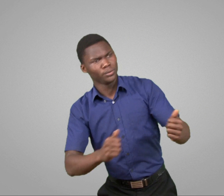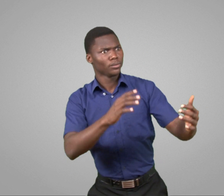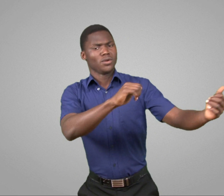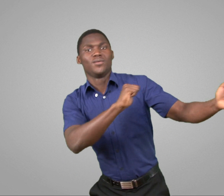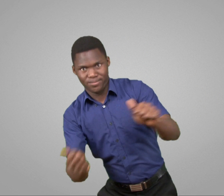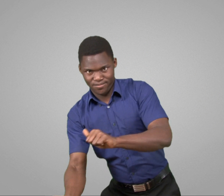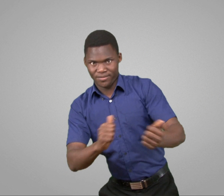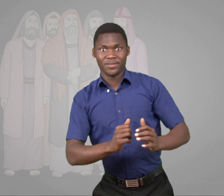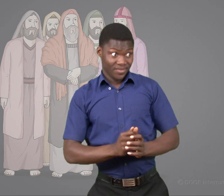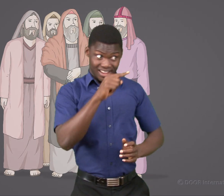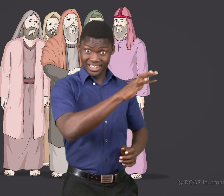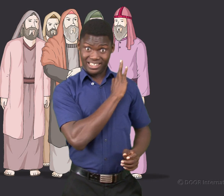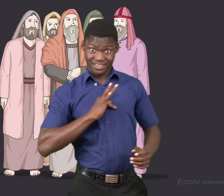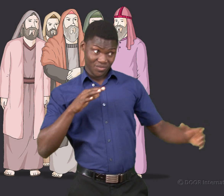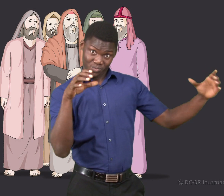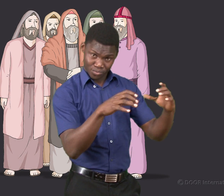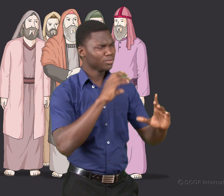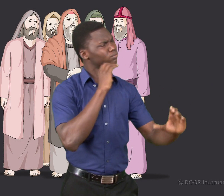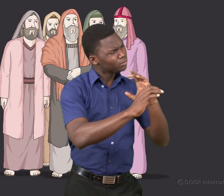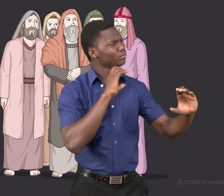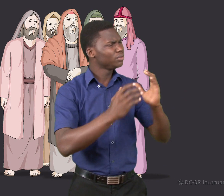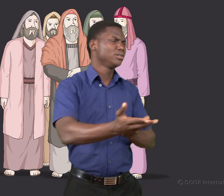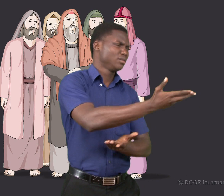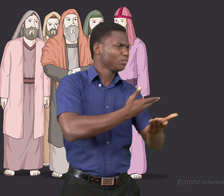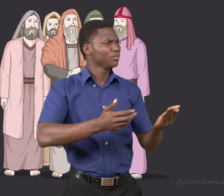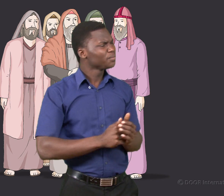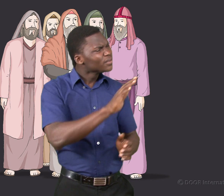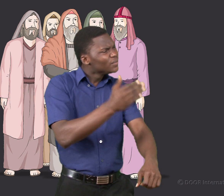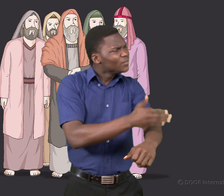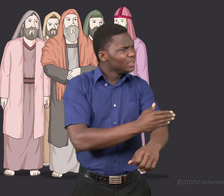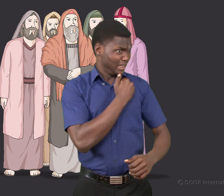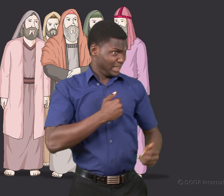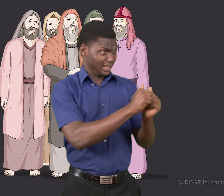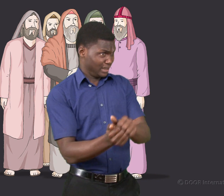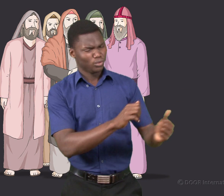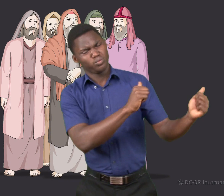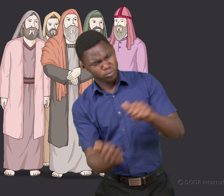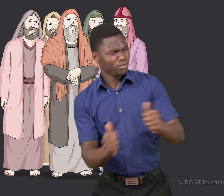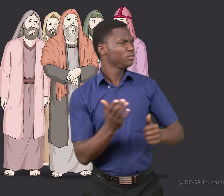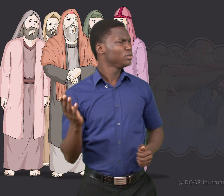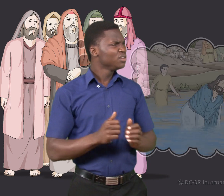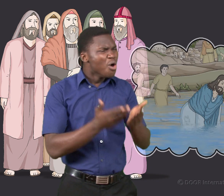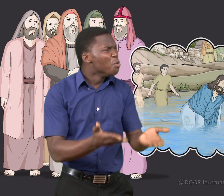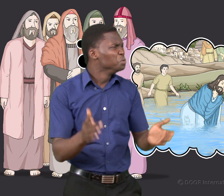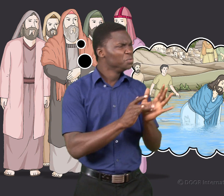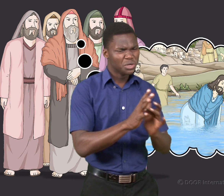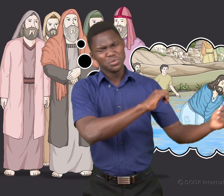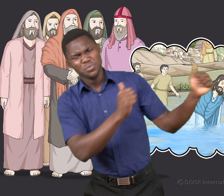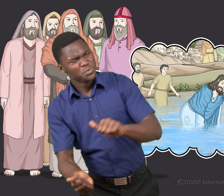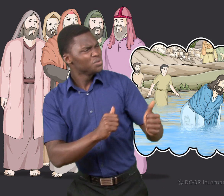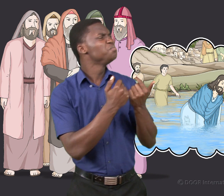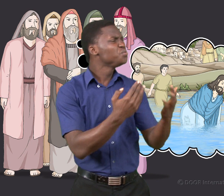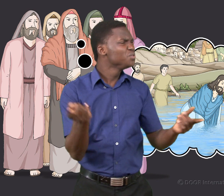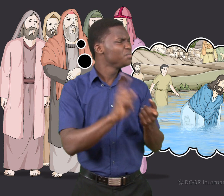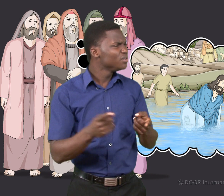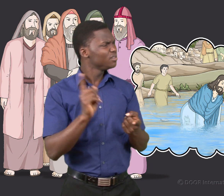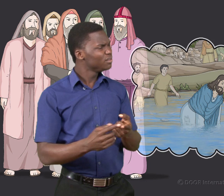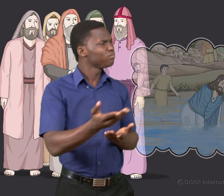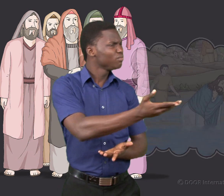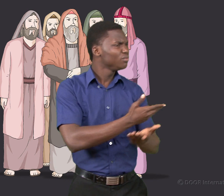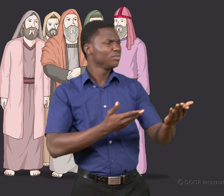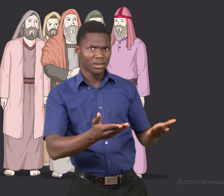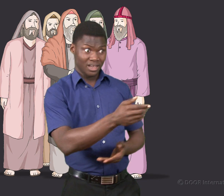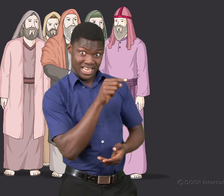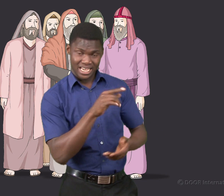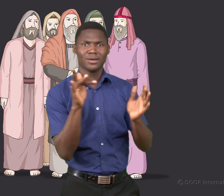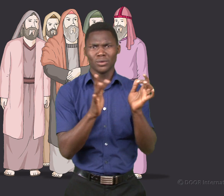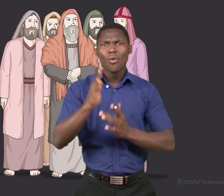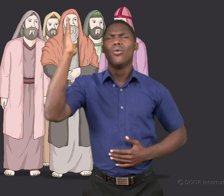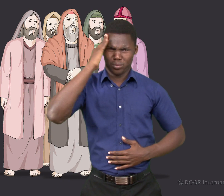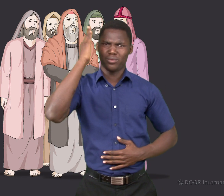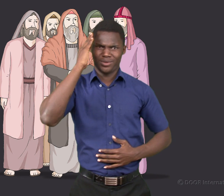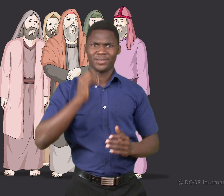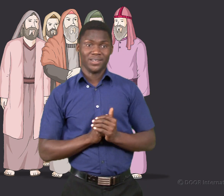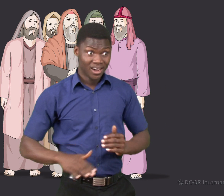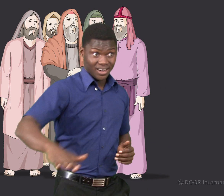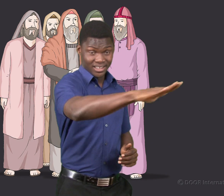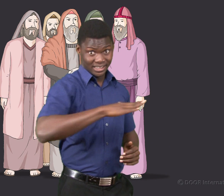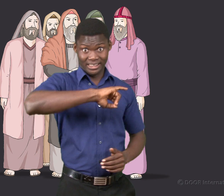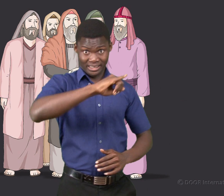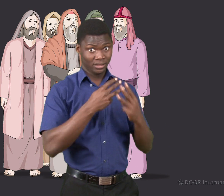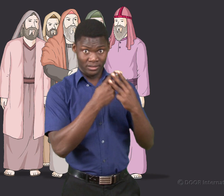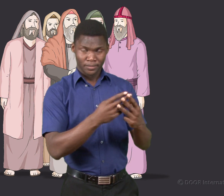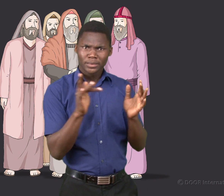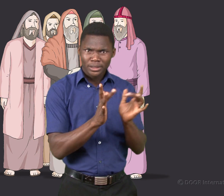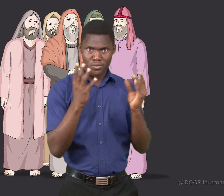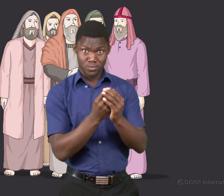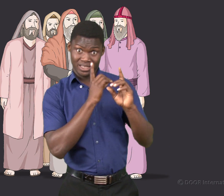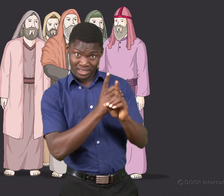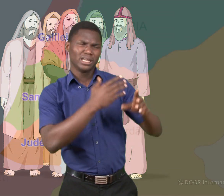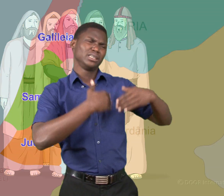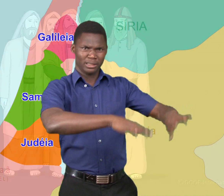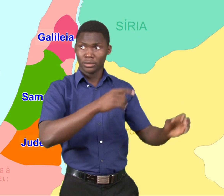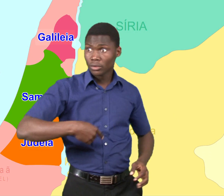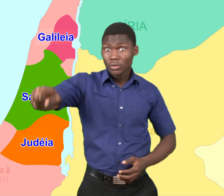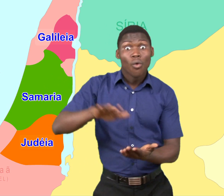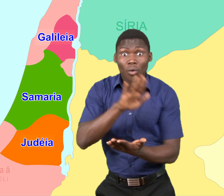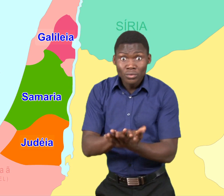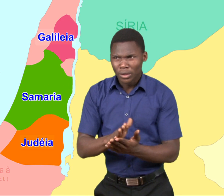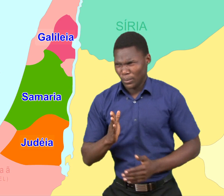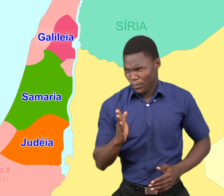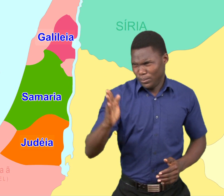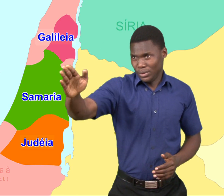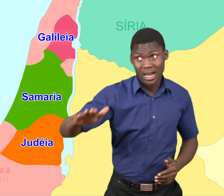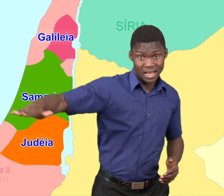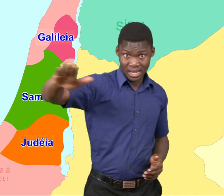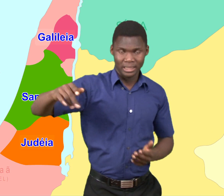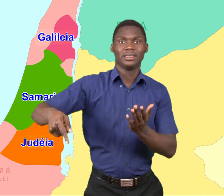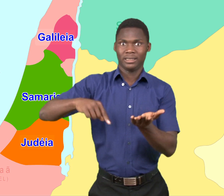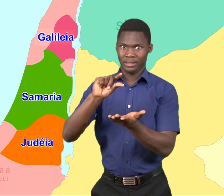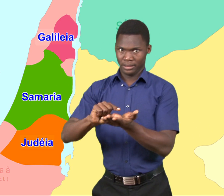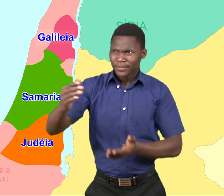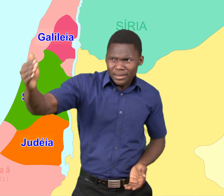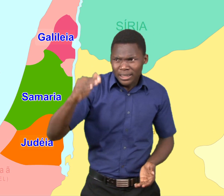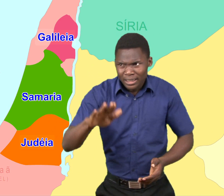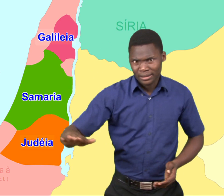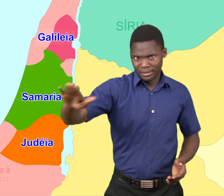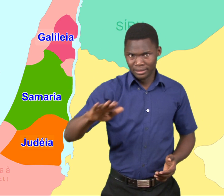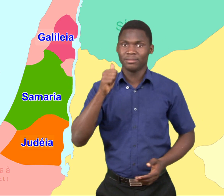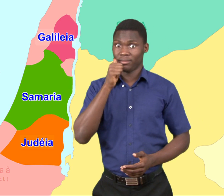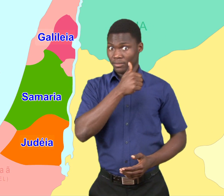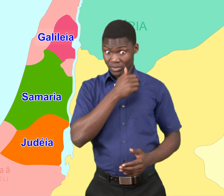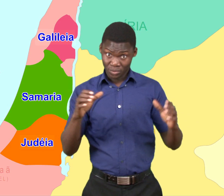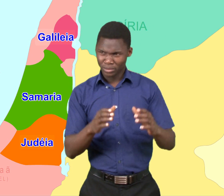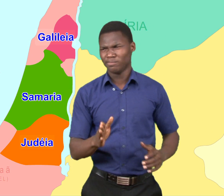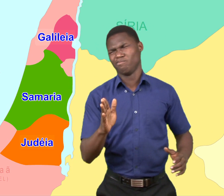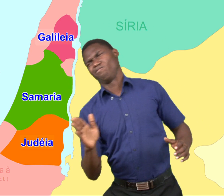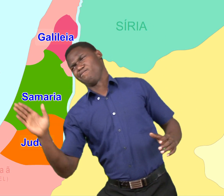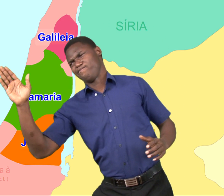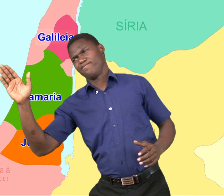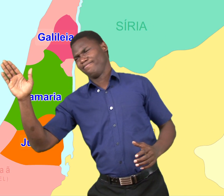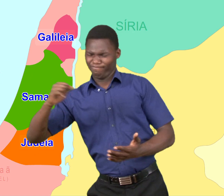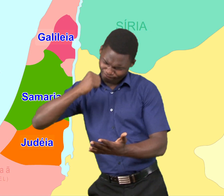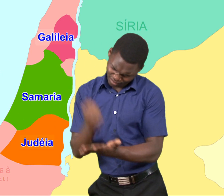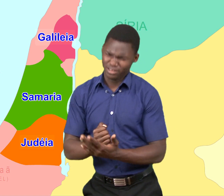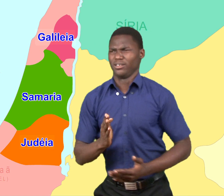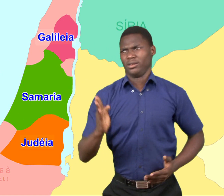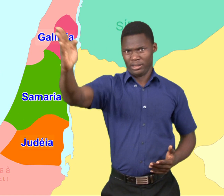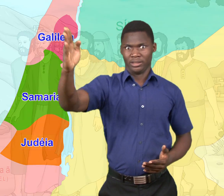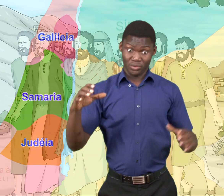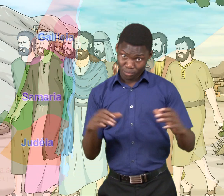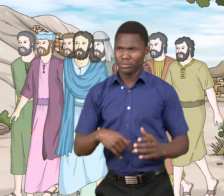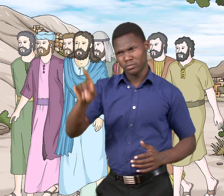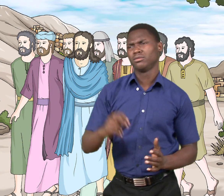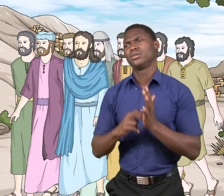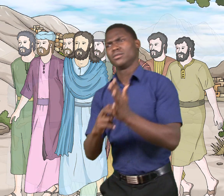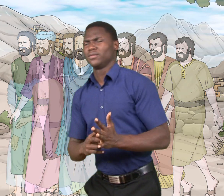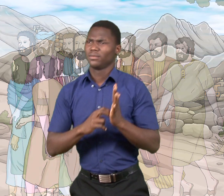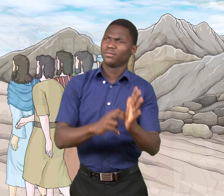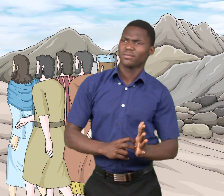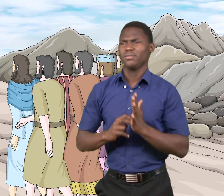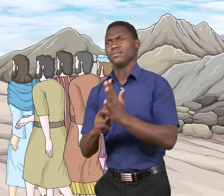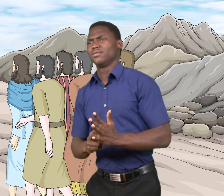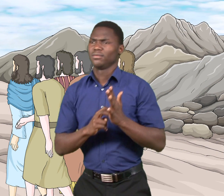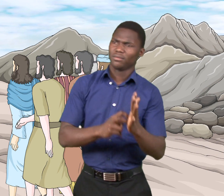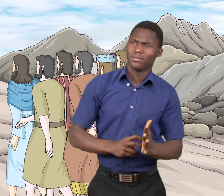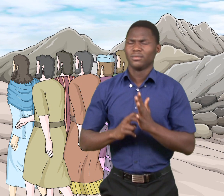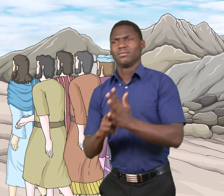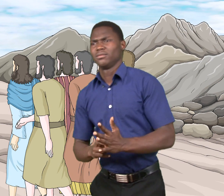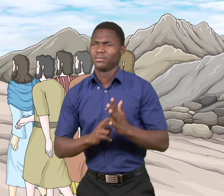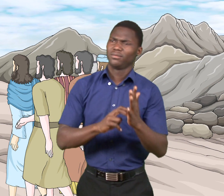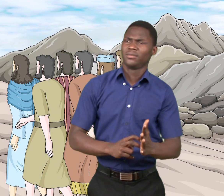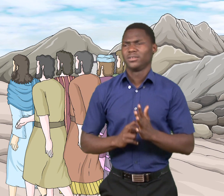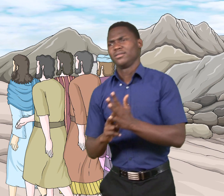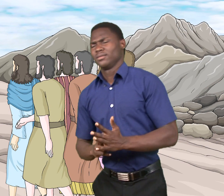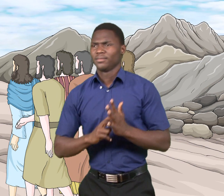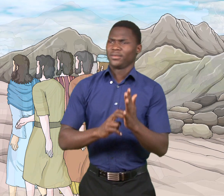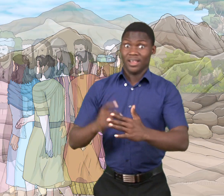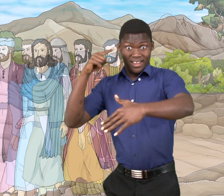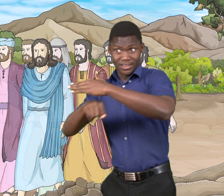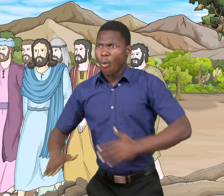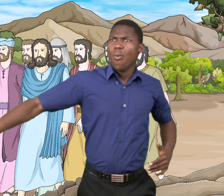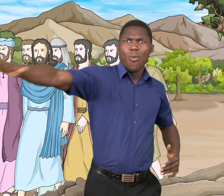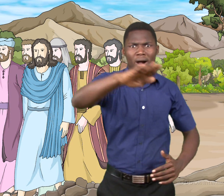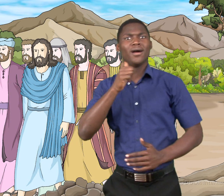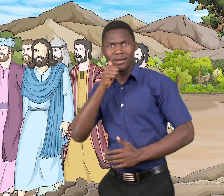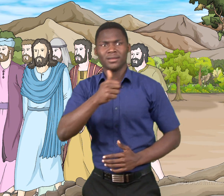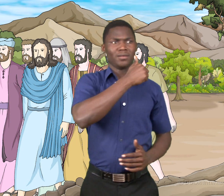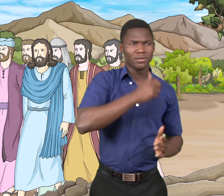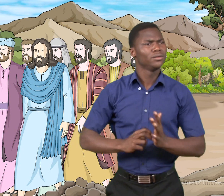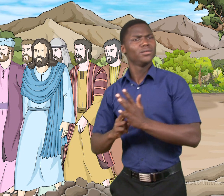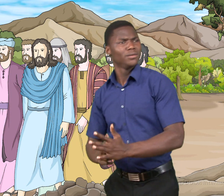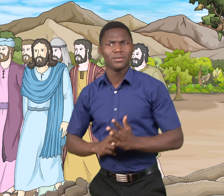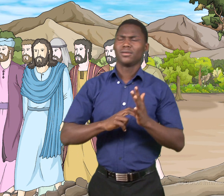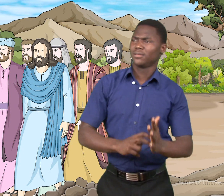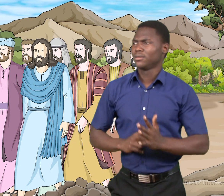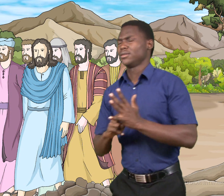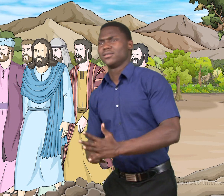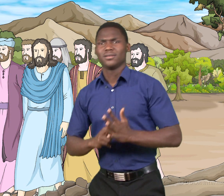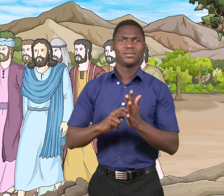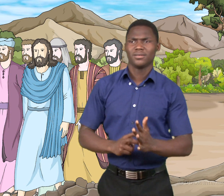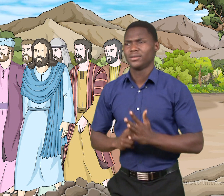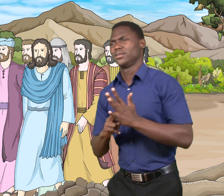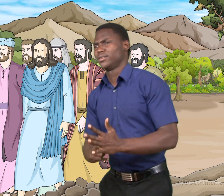When Jesus realized that the Pharisees were aware He was gaining and baptizing more disciples than John (although it was not Jesus who baptized, but His disciples), He left Judea and returned to Galilee.